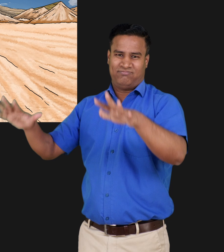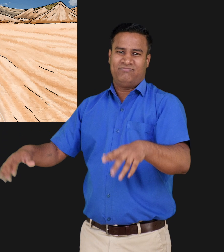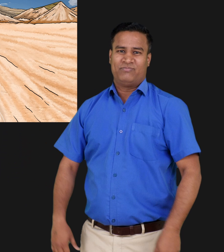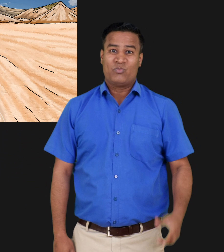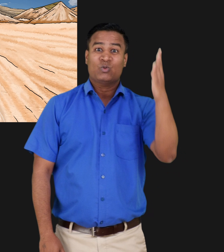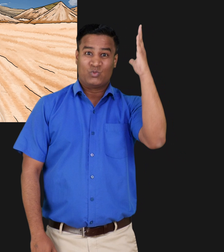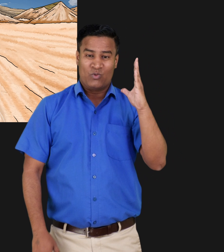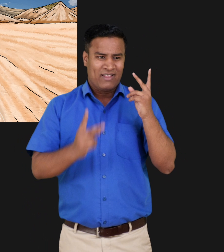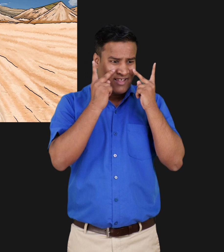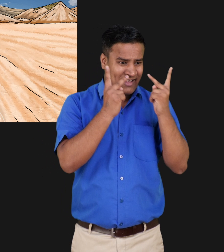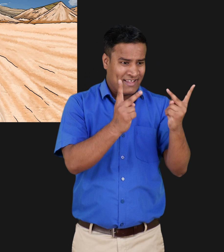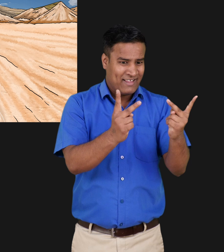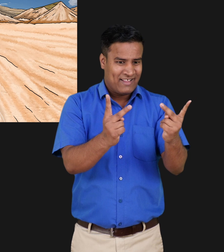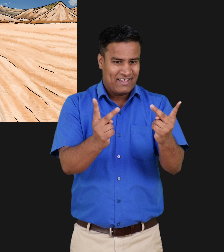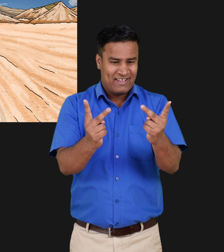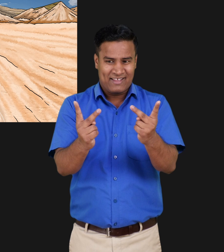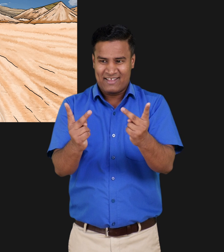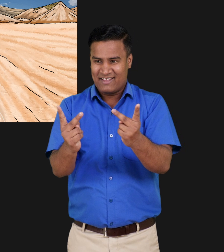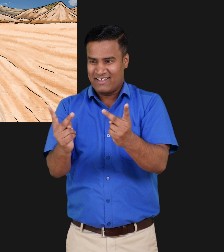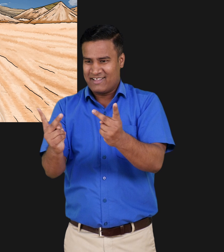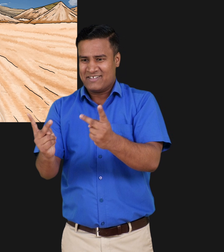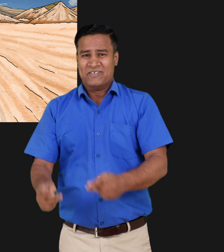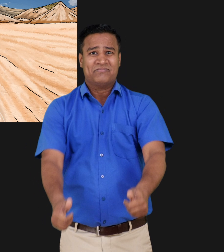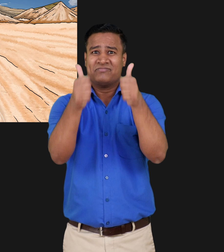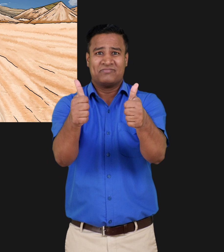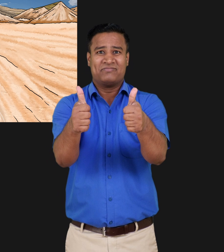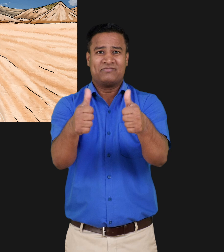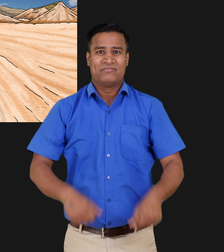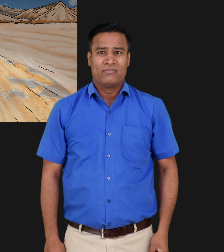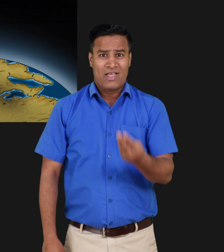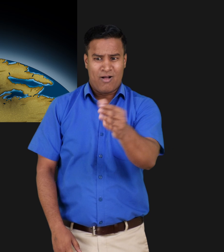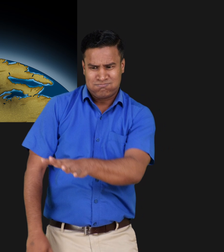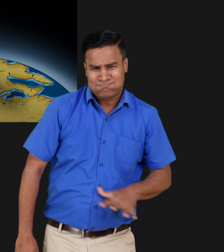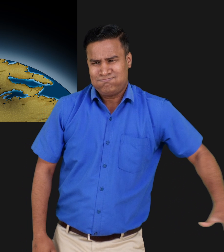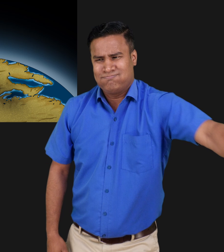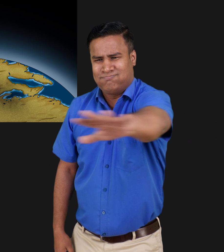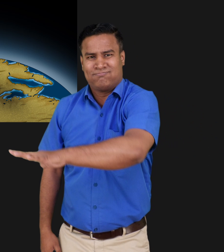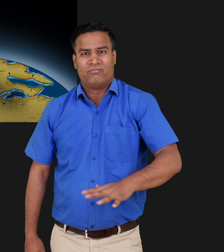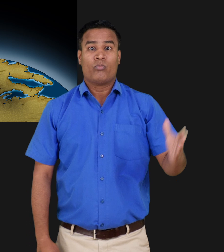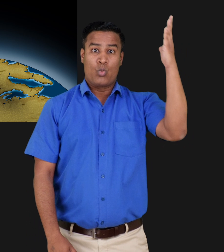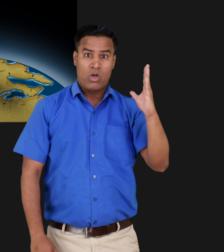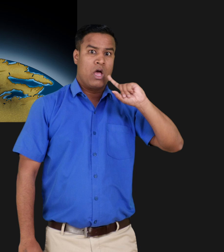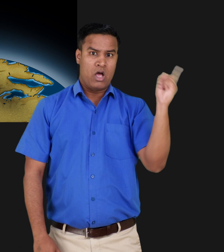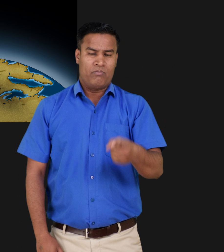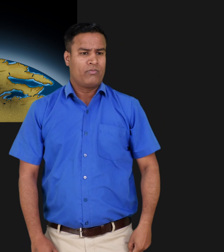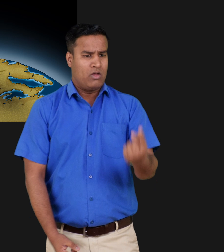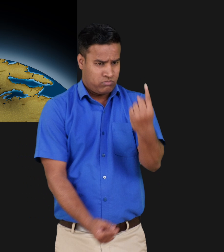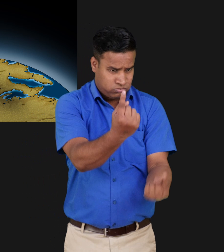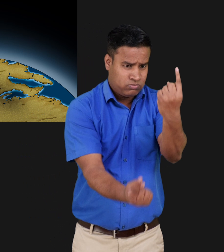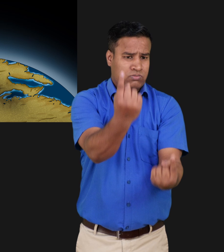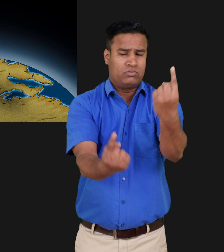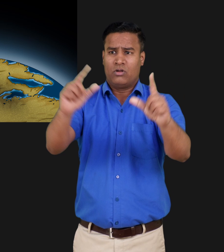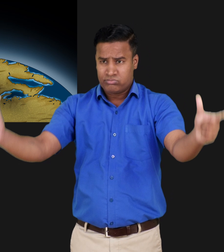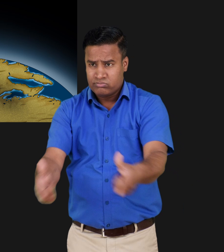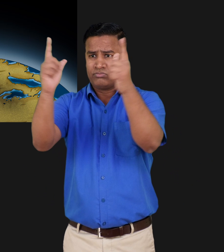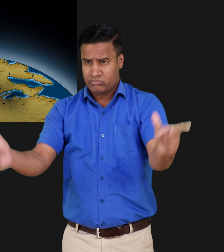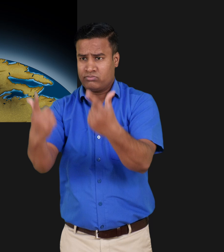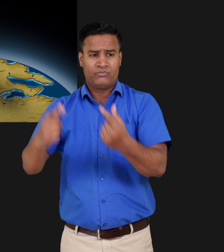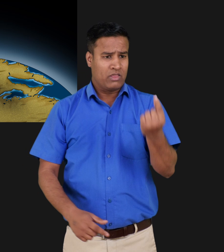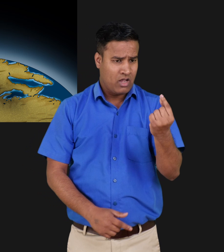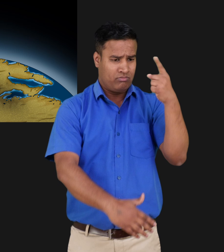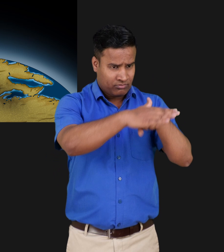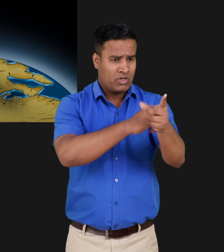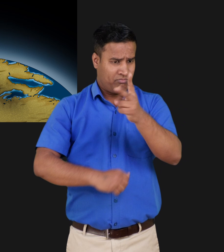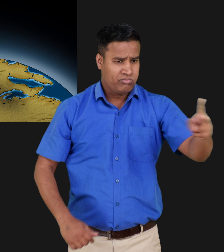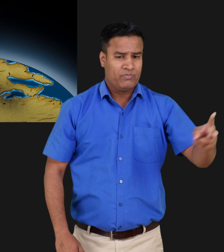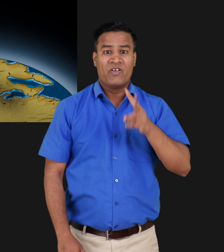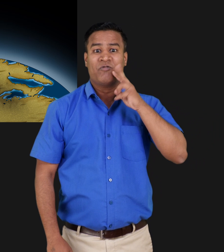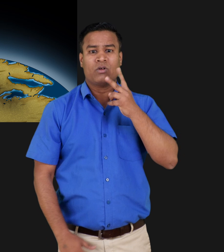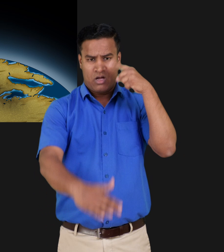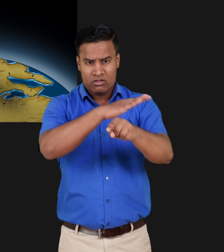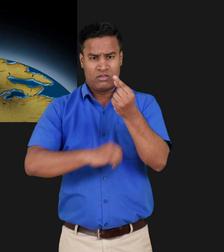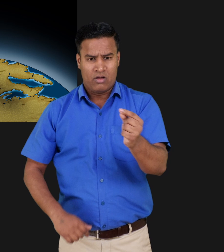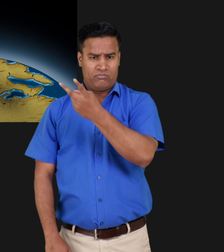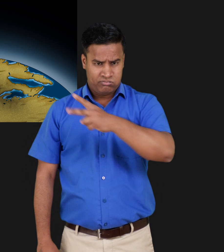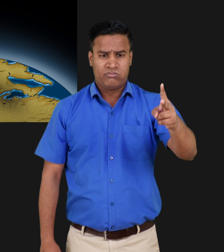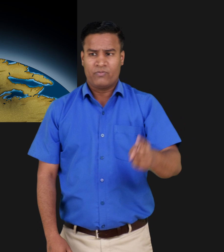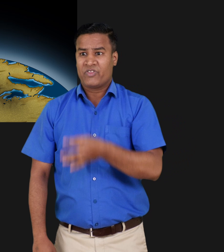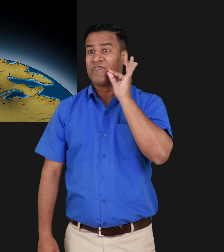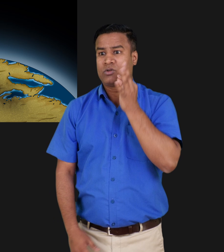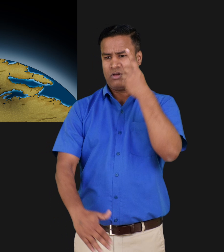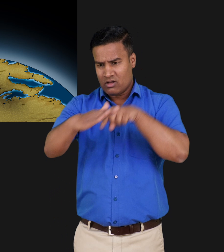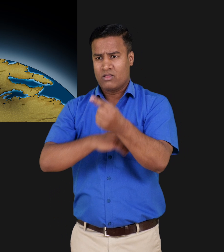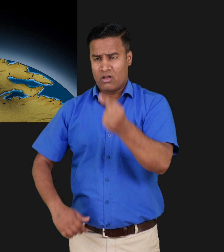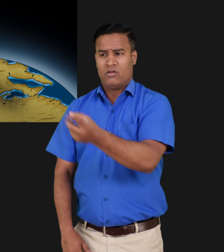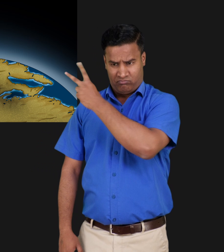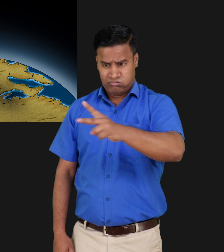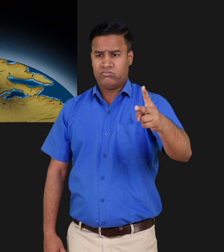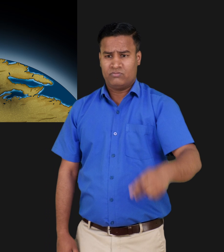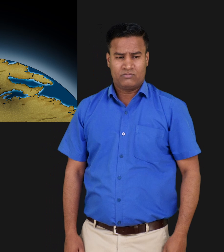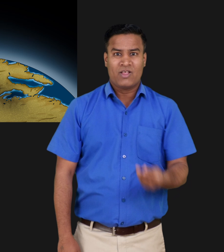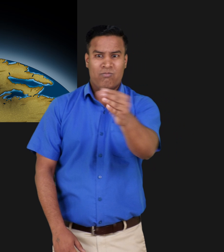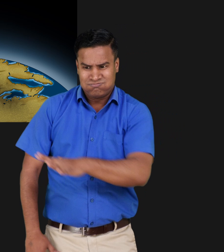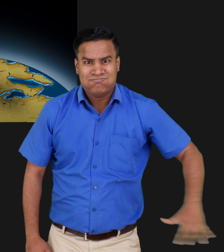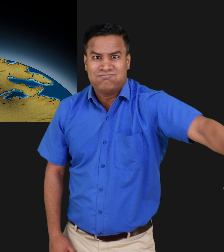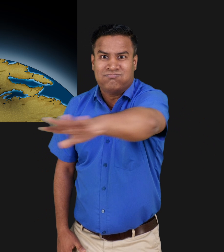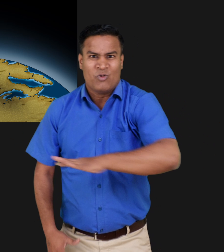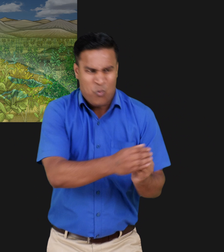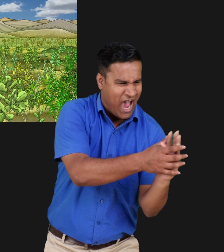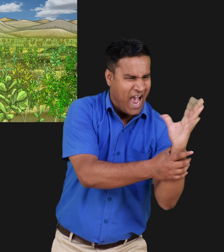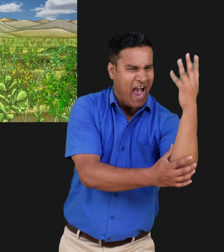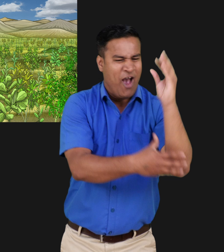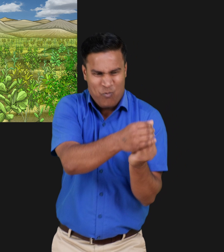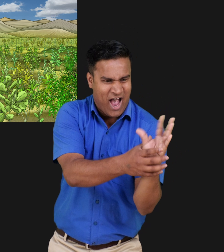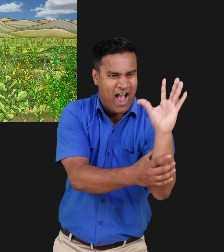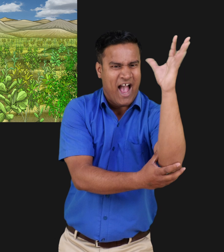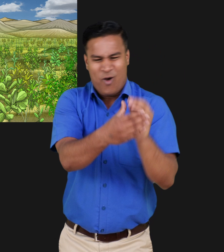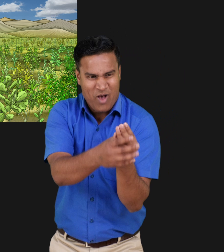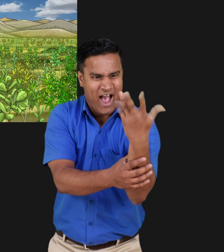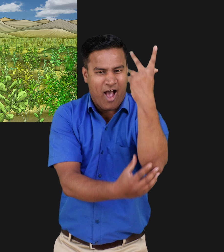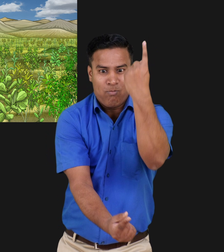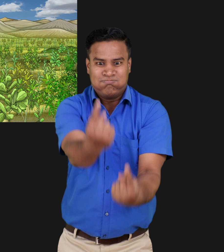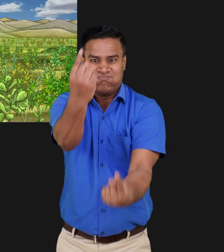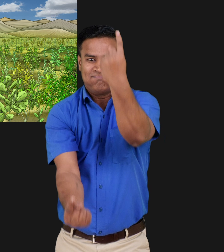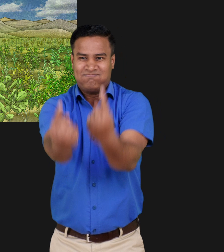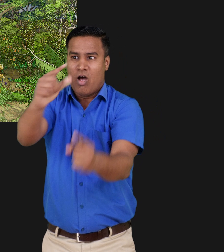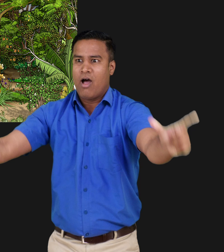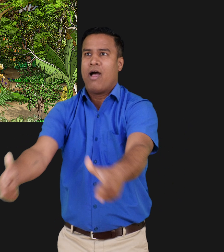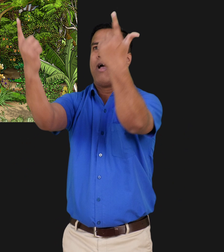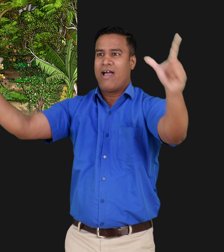Then God said, “Let the earth bring forth vegetation: seed-bearing plants and fruit trees, each bearing fruit with seed according to its kind.”